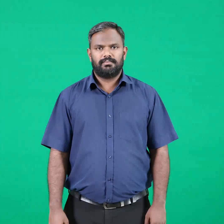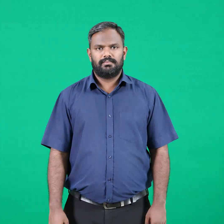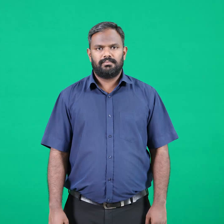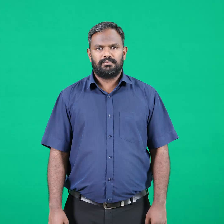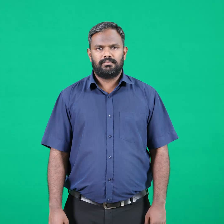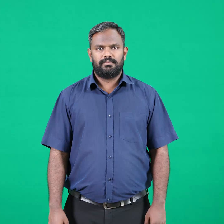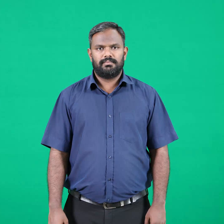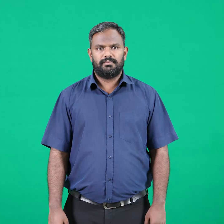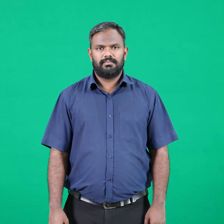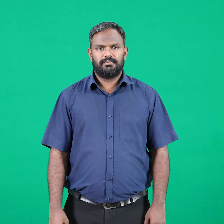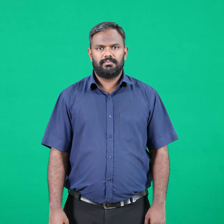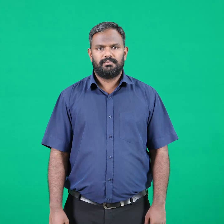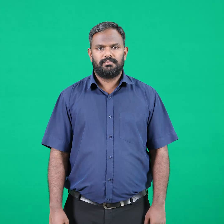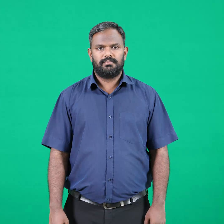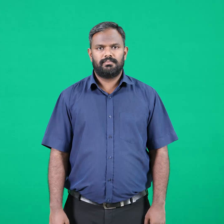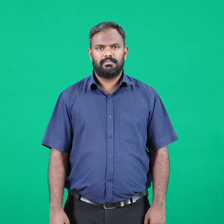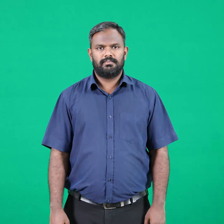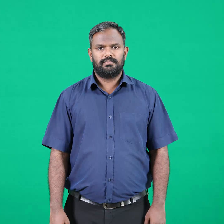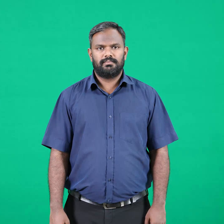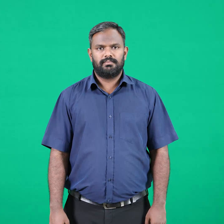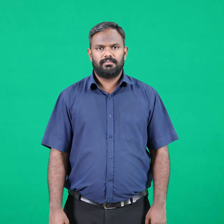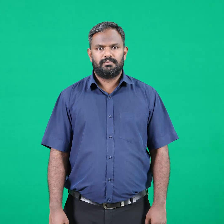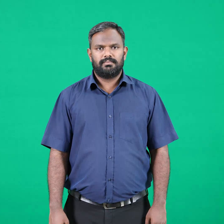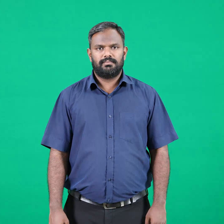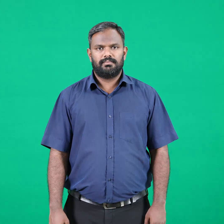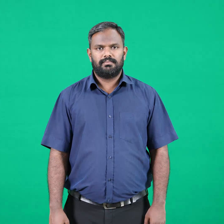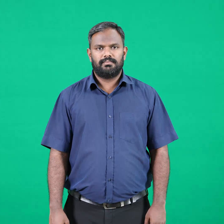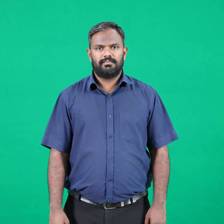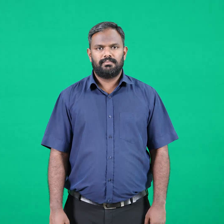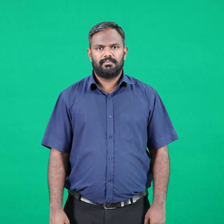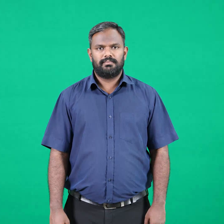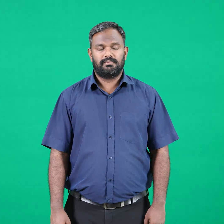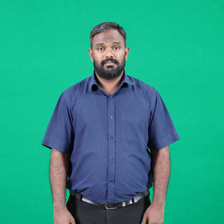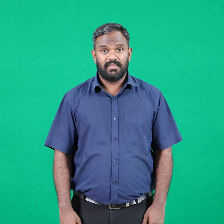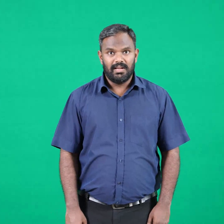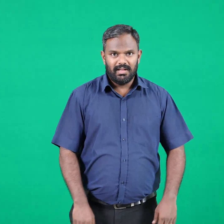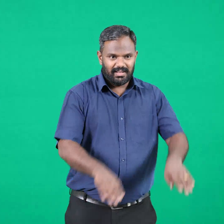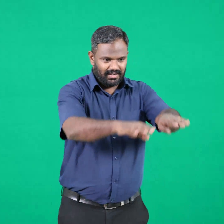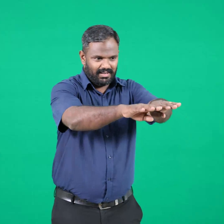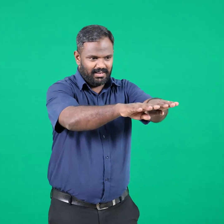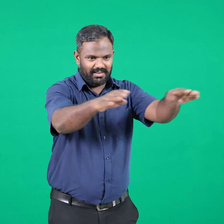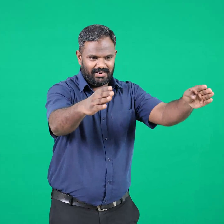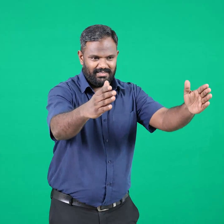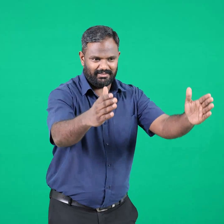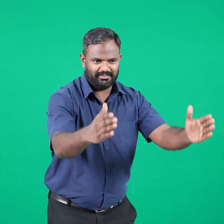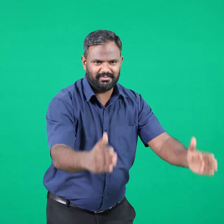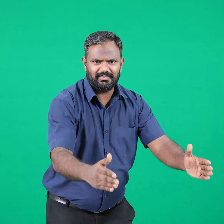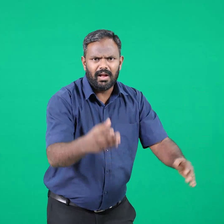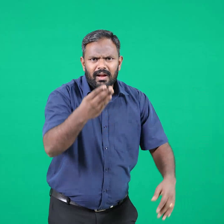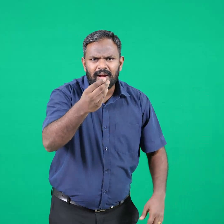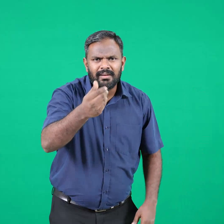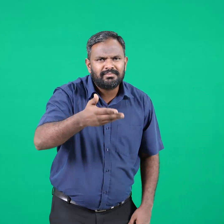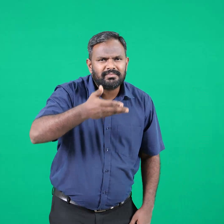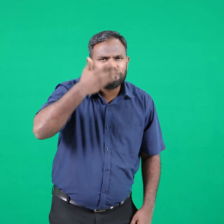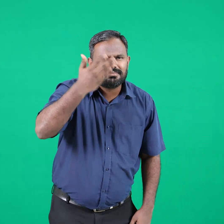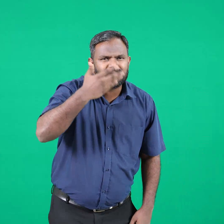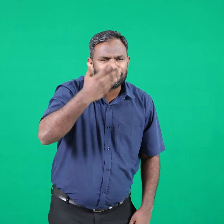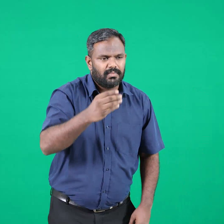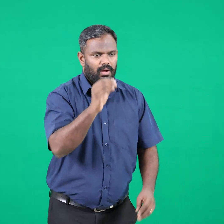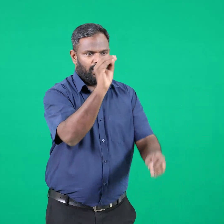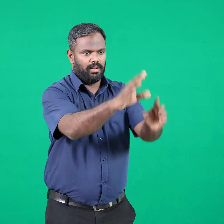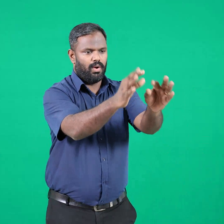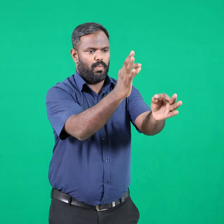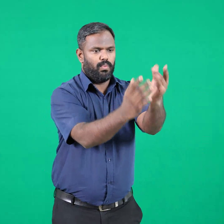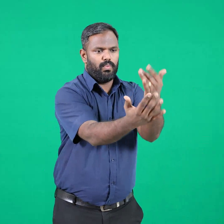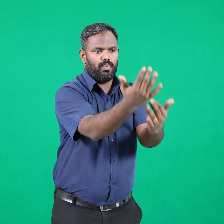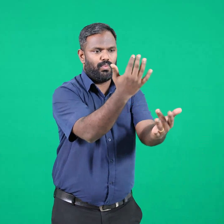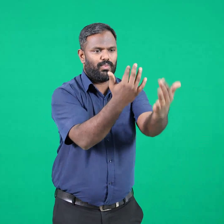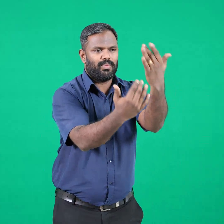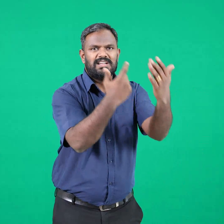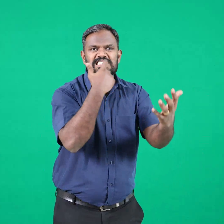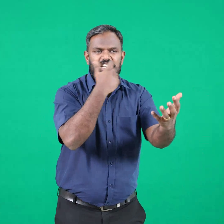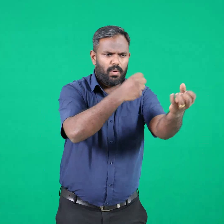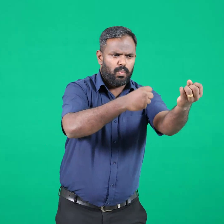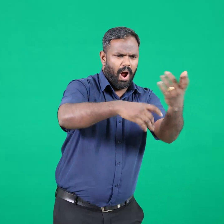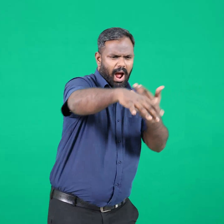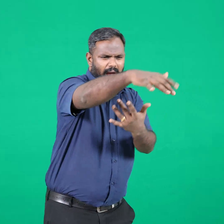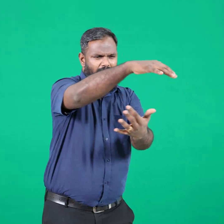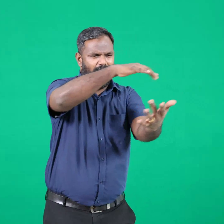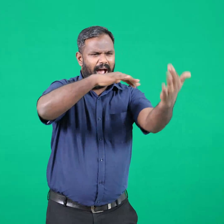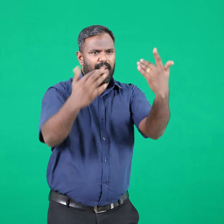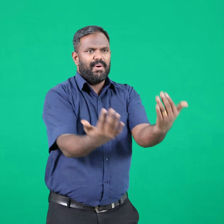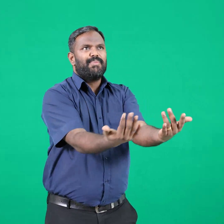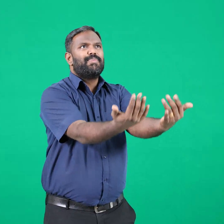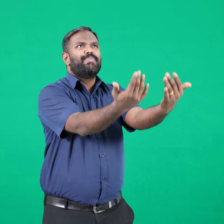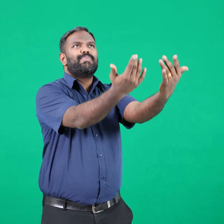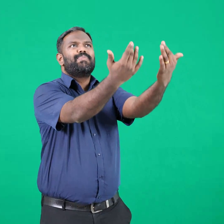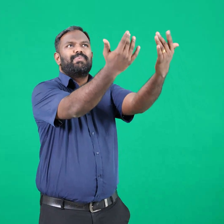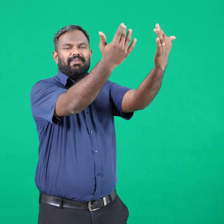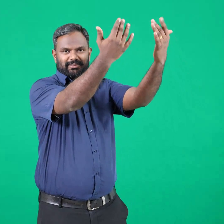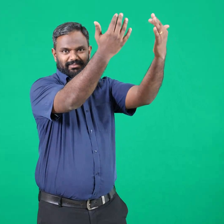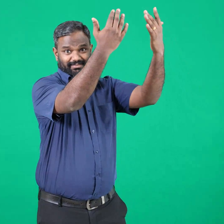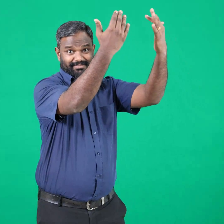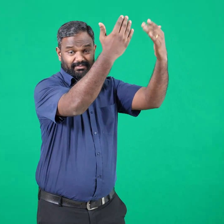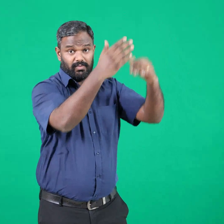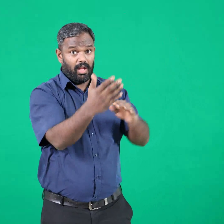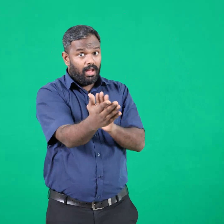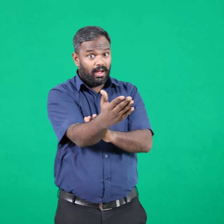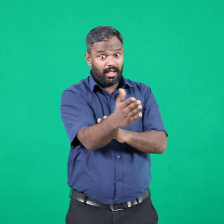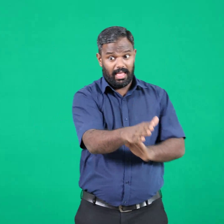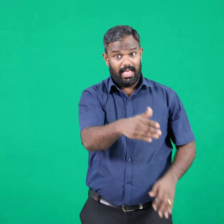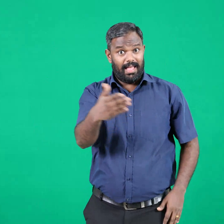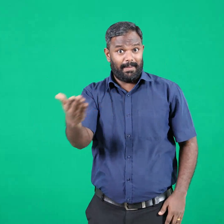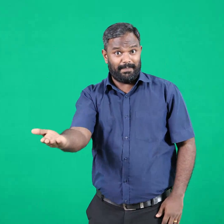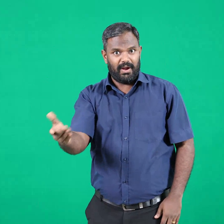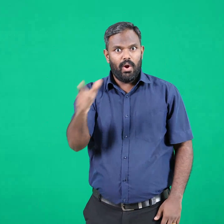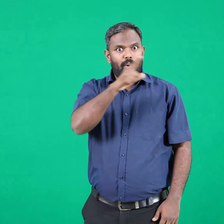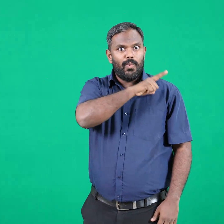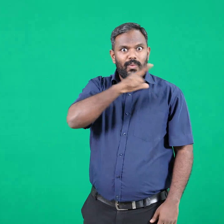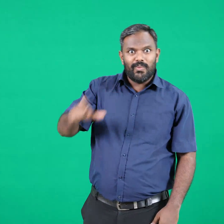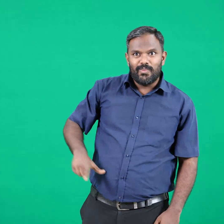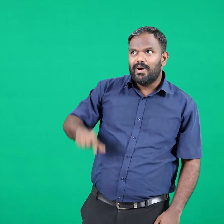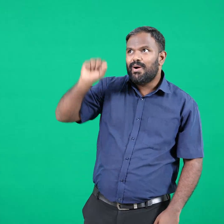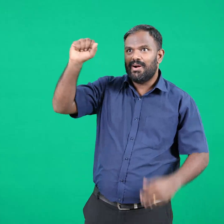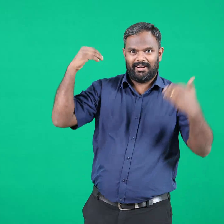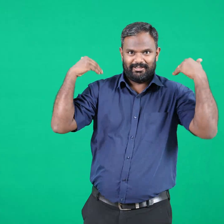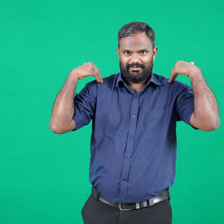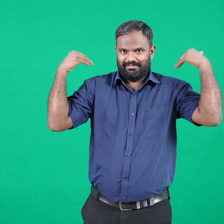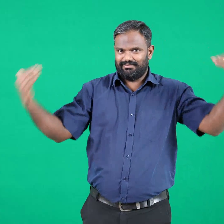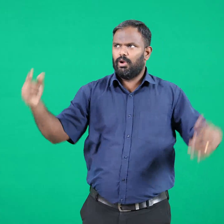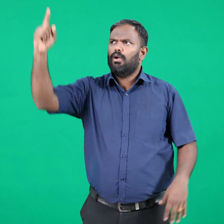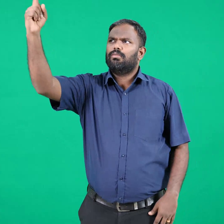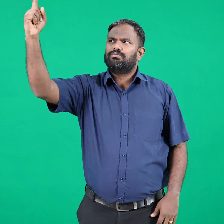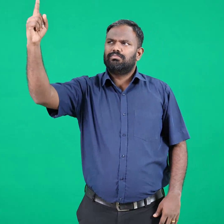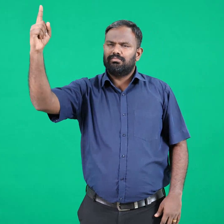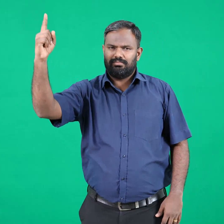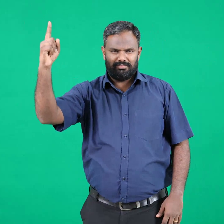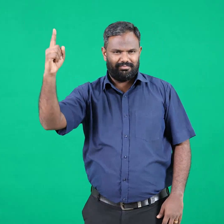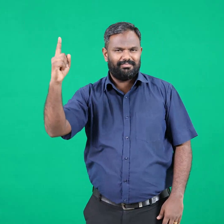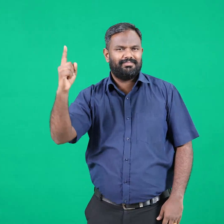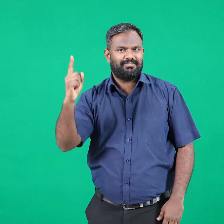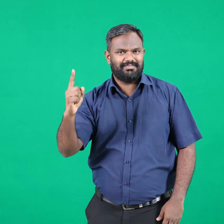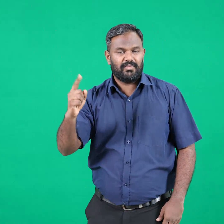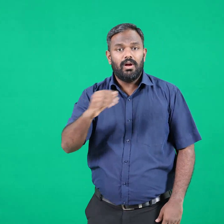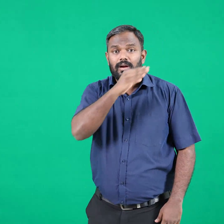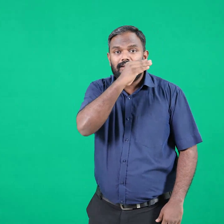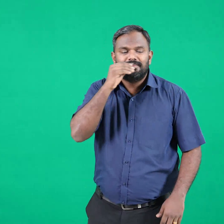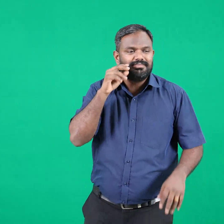Just then an angel of the Lord appeared to Zechariah, standing at the right side of the altar of incense.